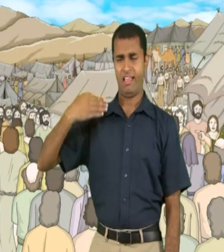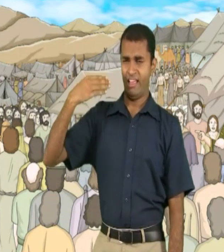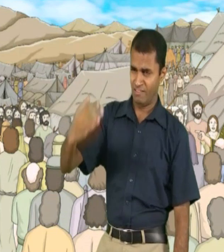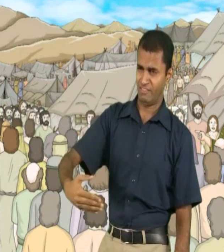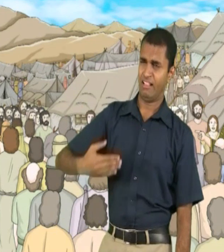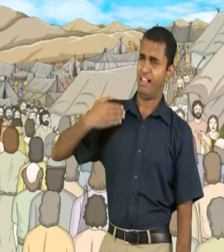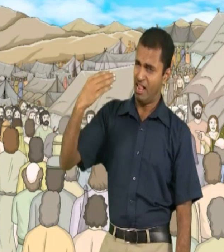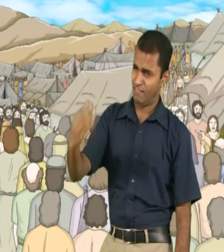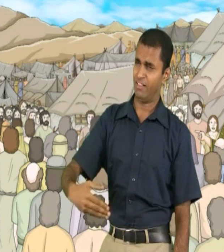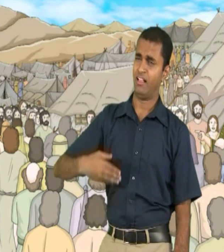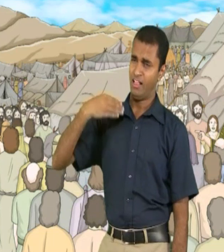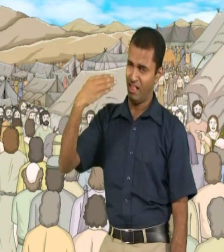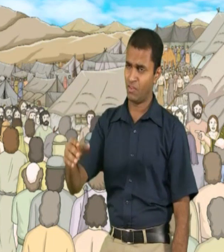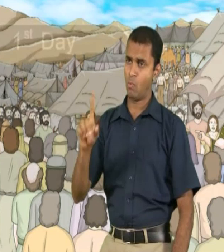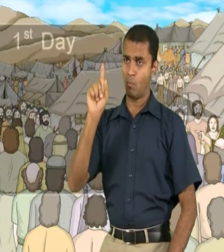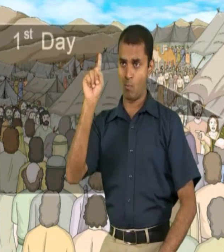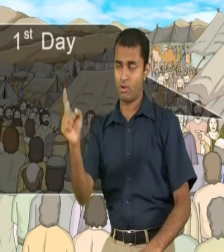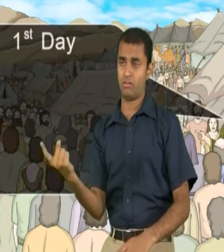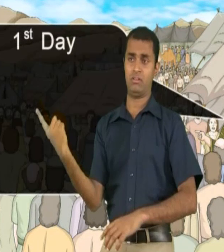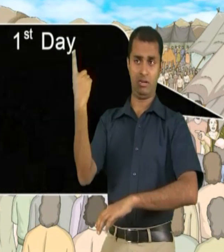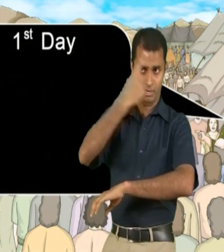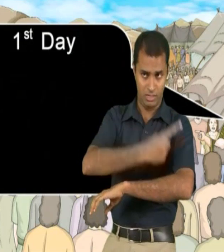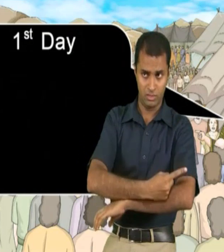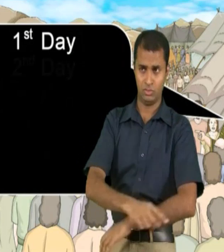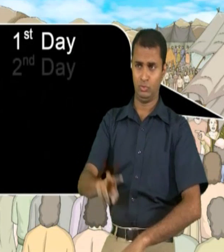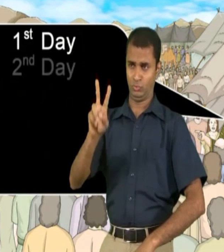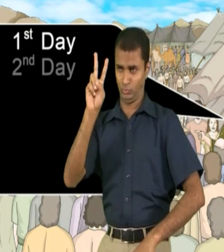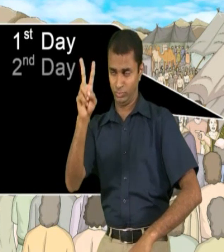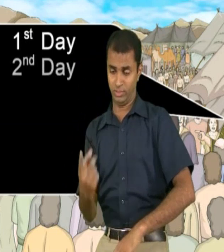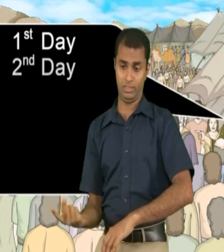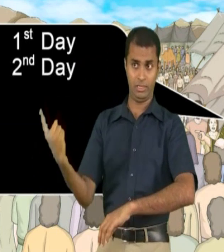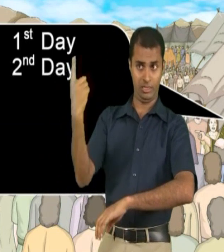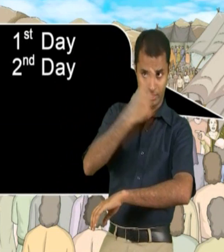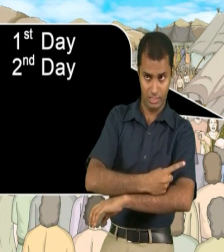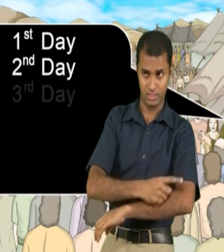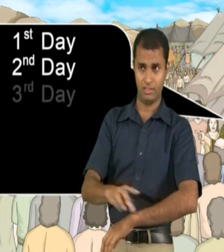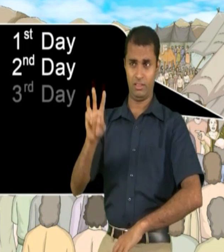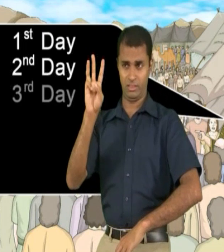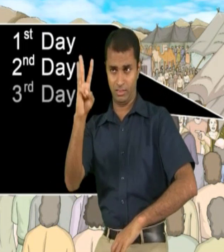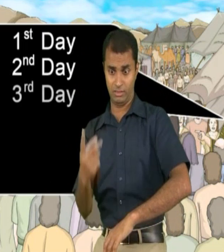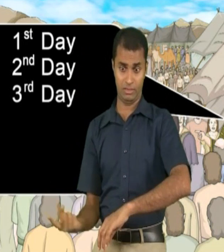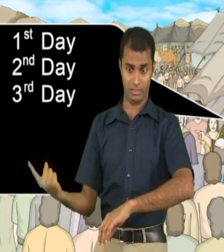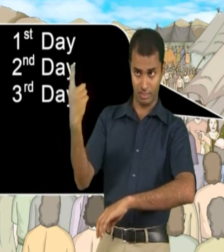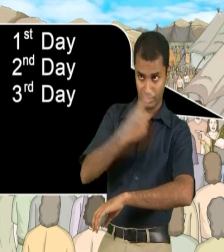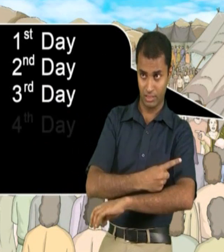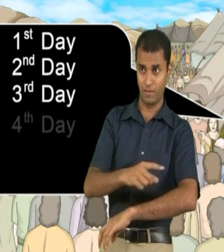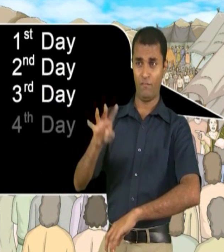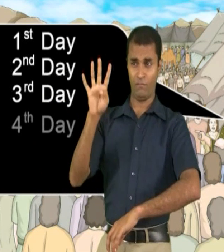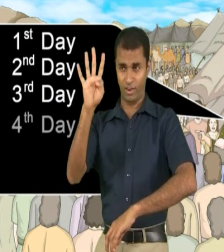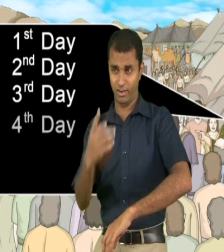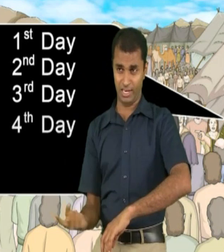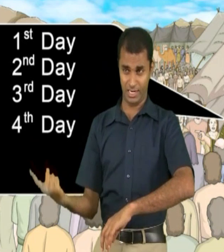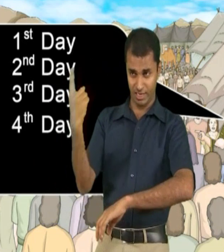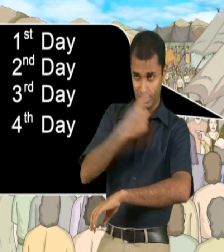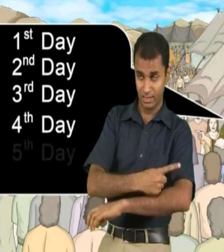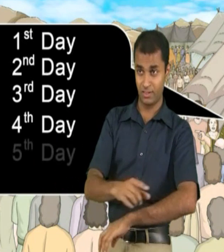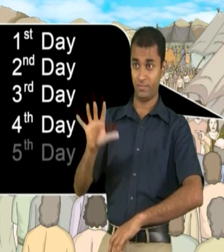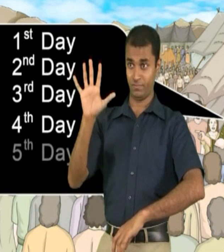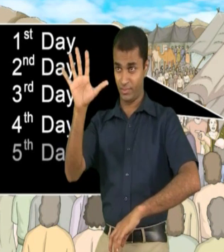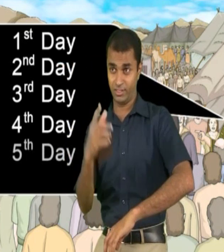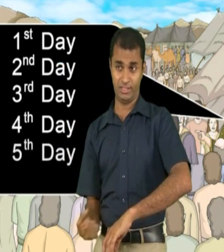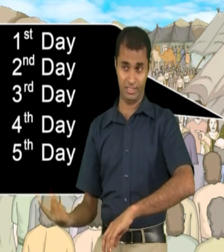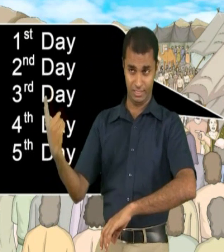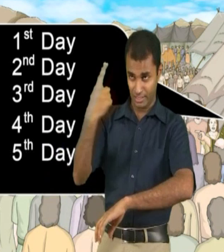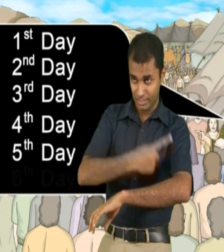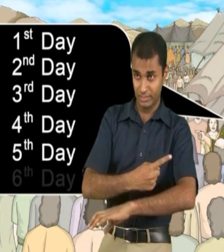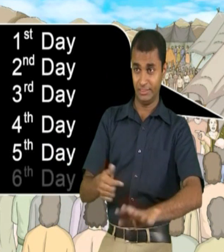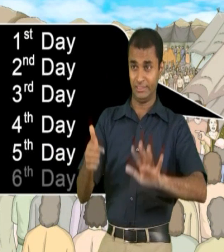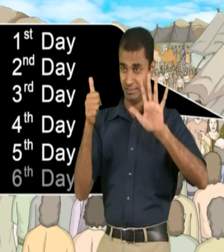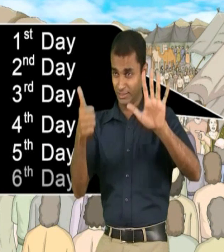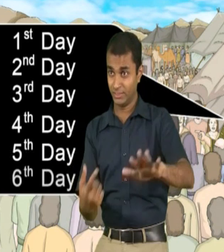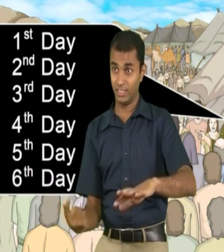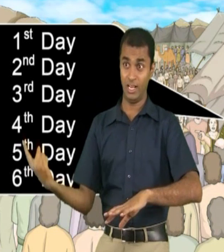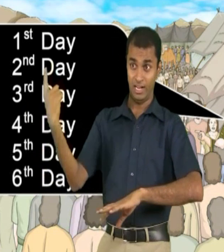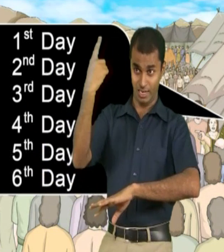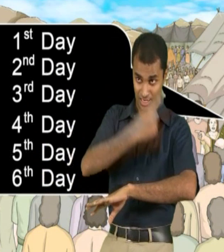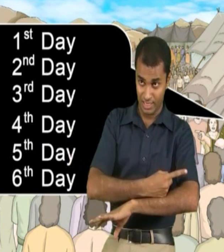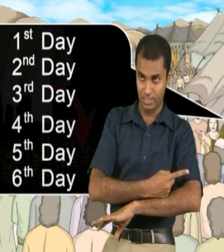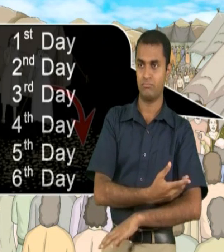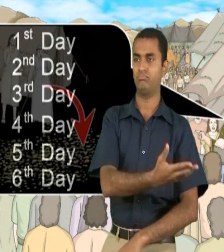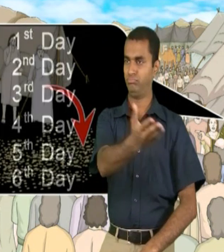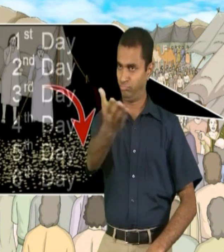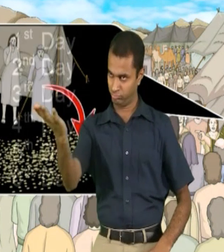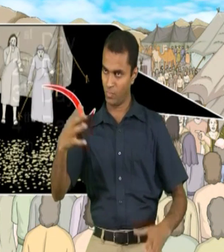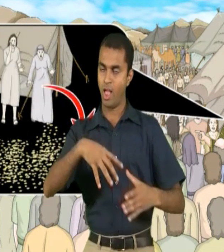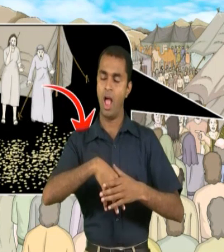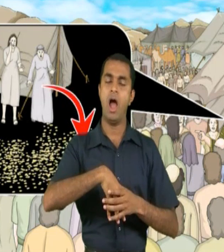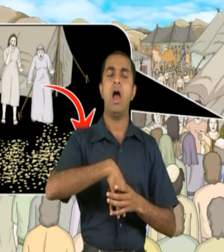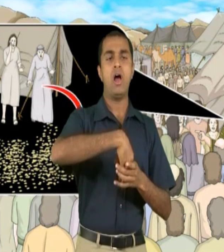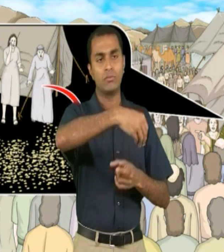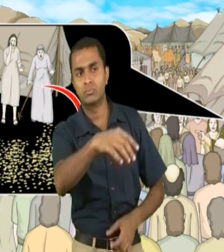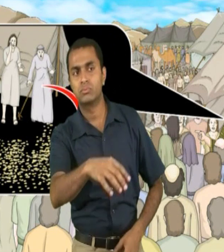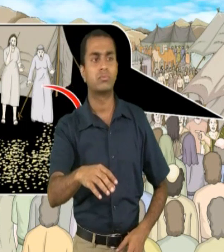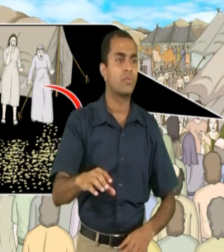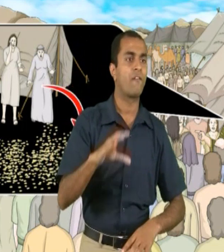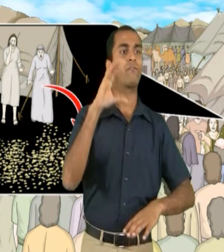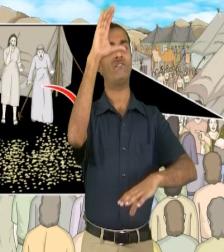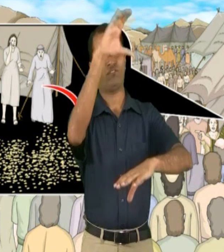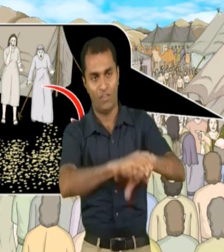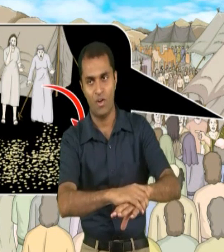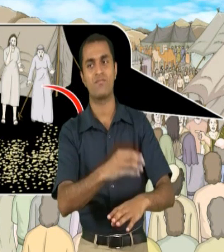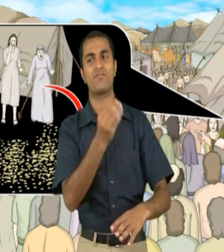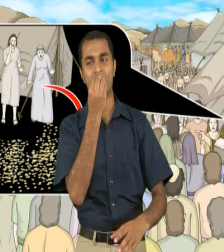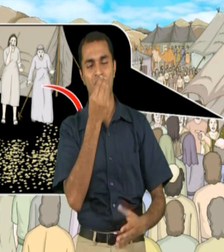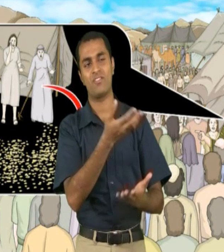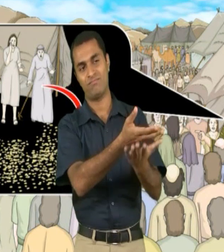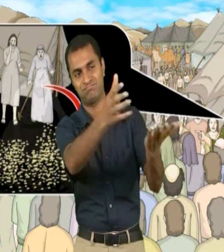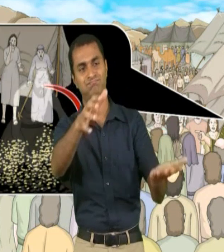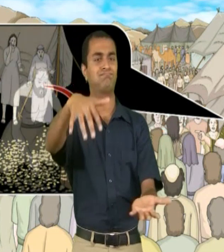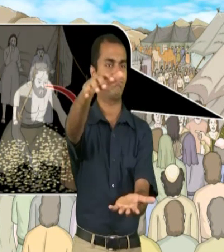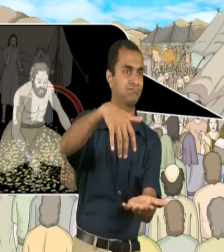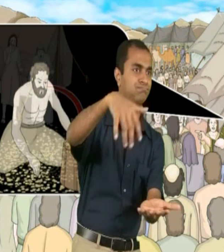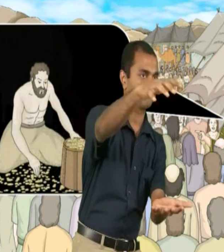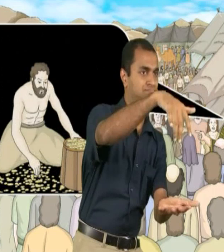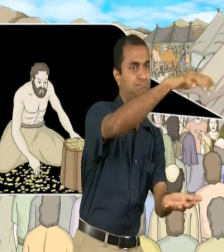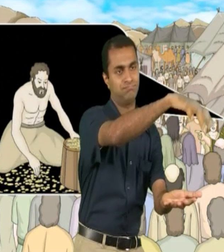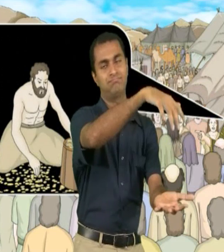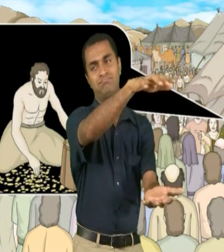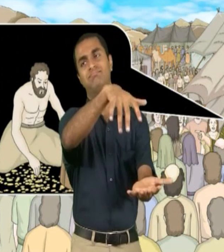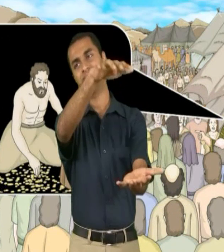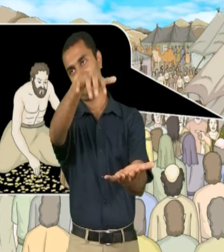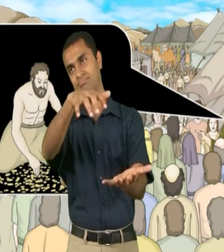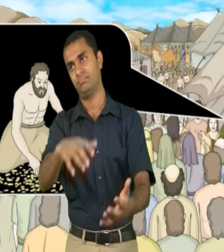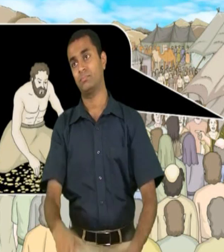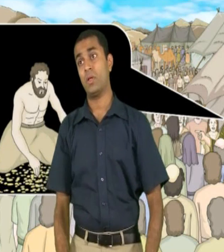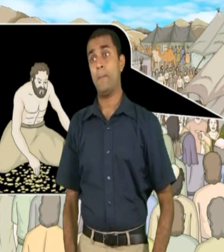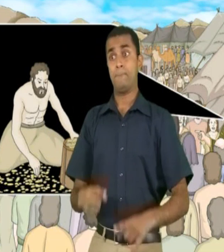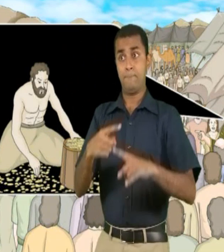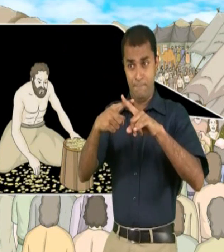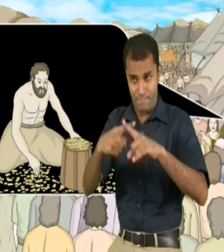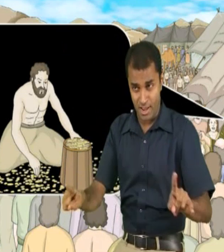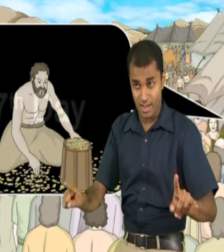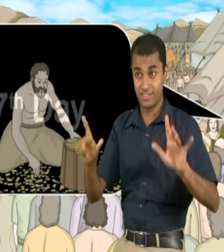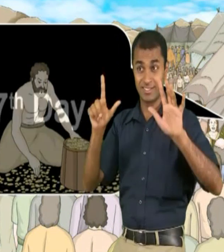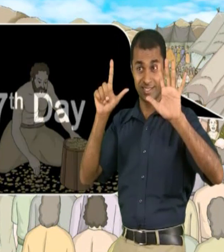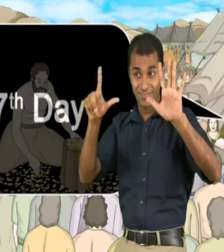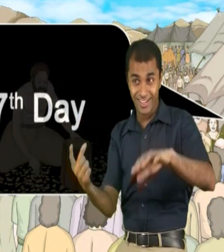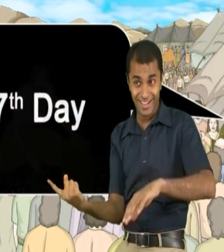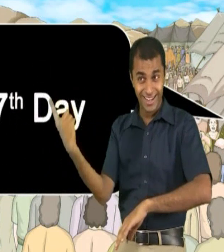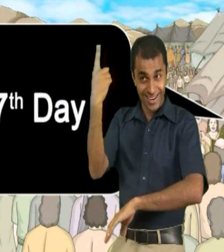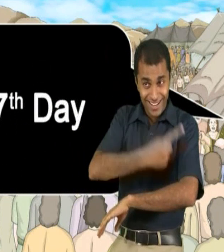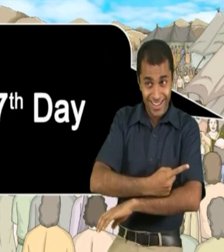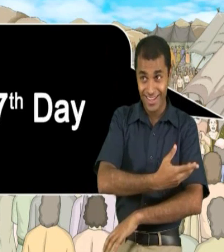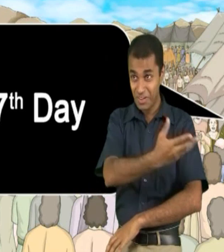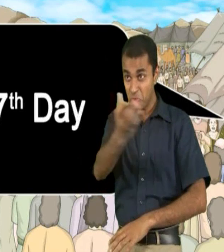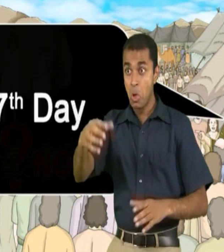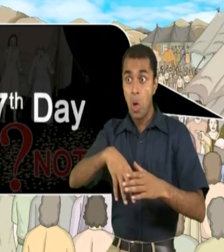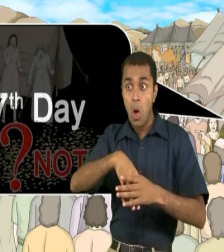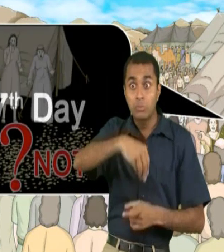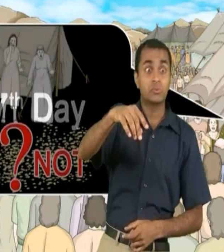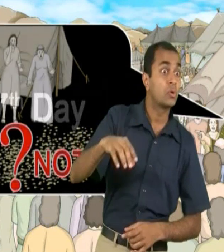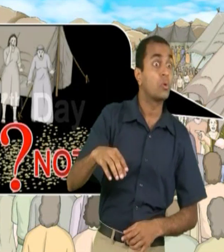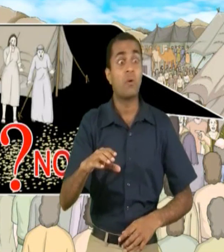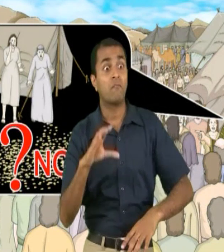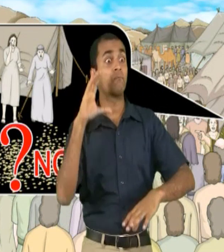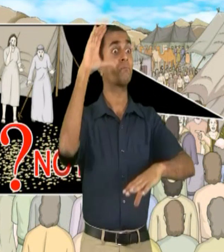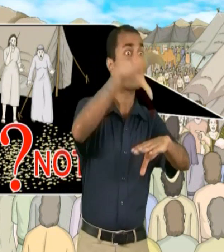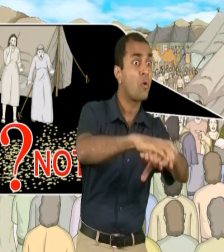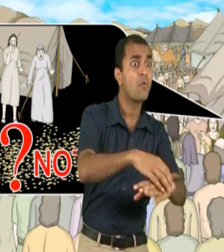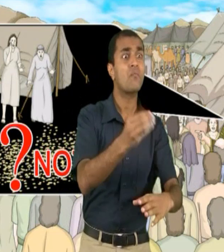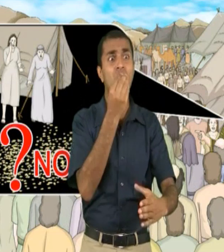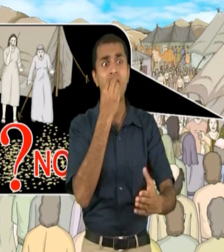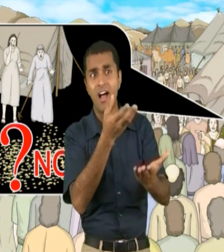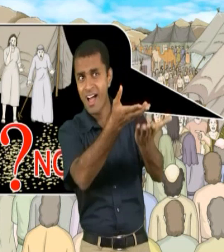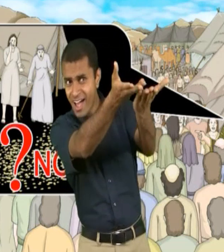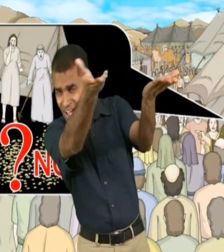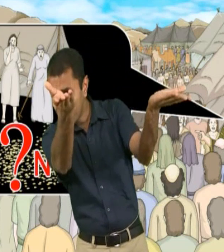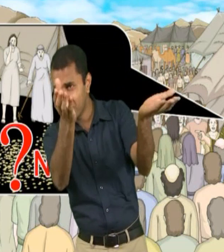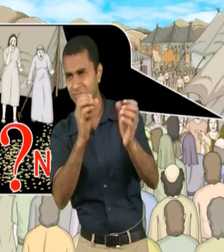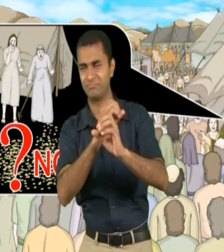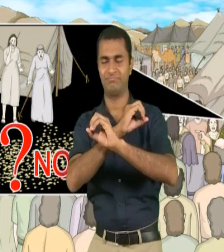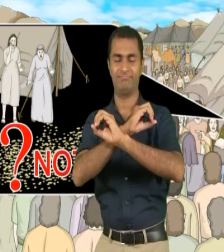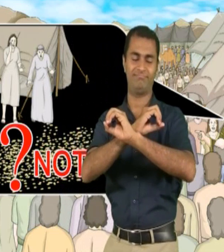For six days you may gather, but on the seventh day, the Sabbath, it will not be there.”